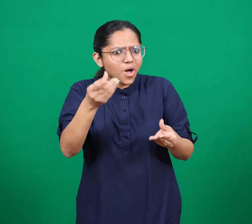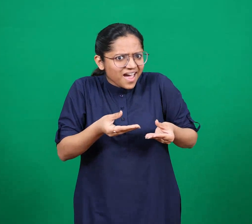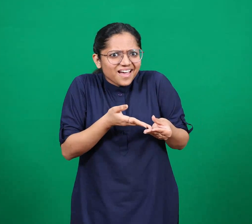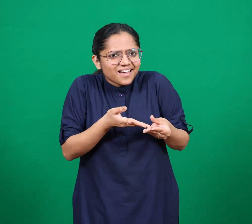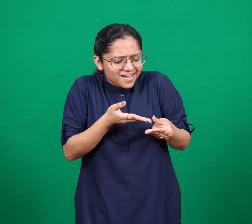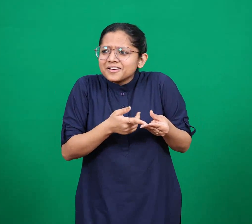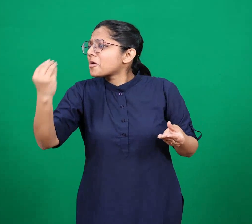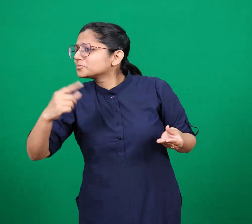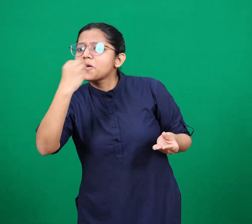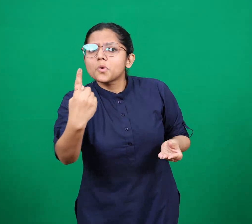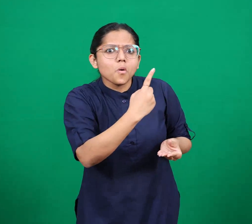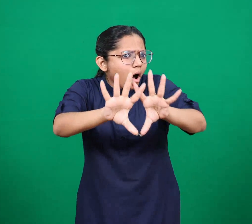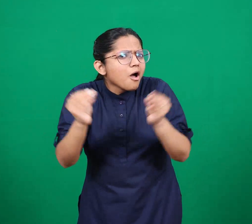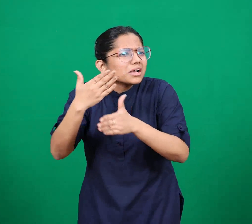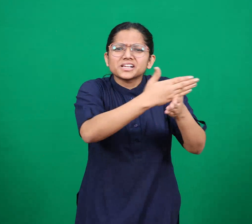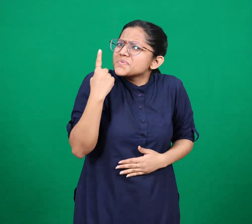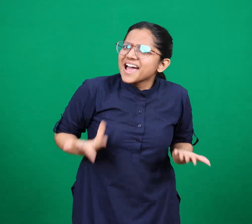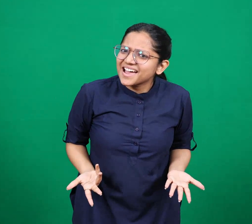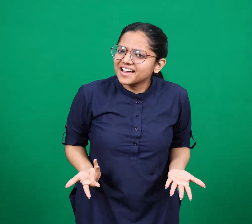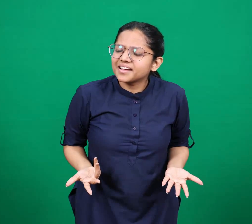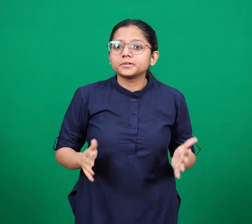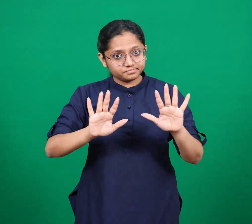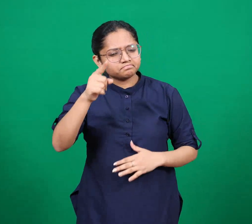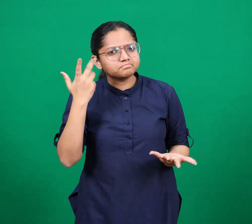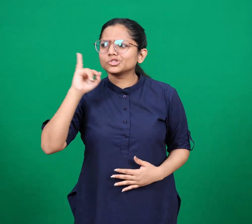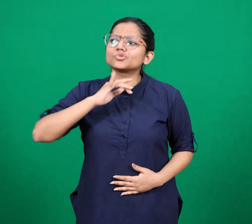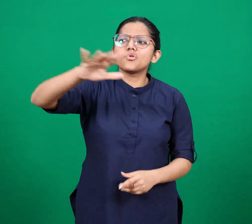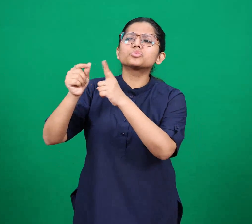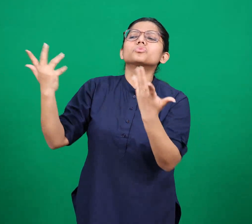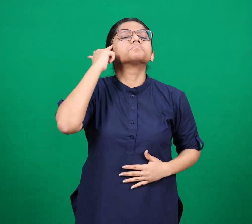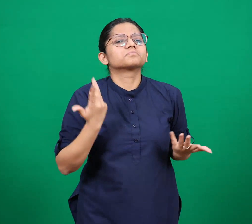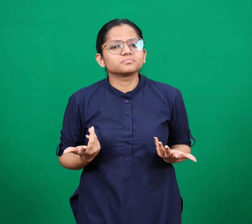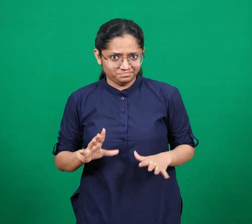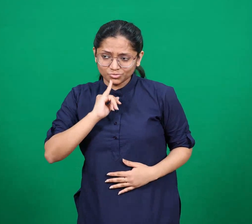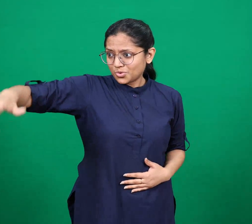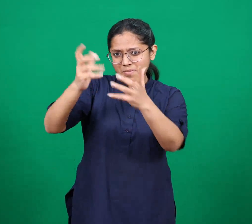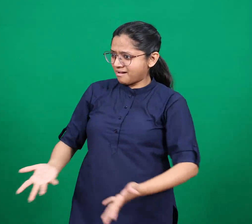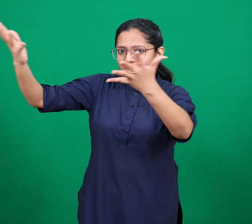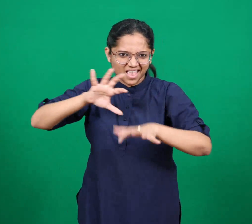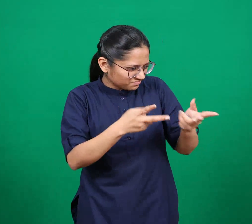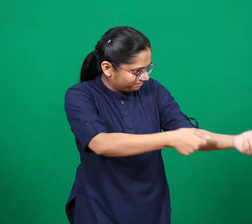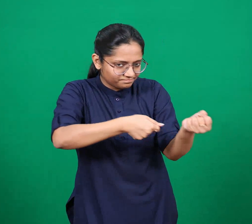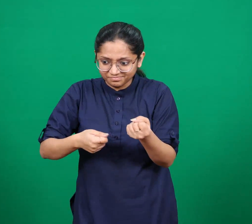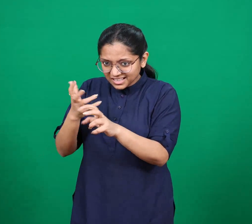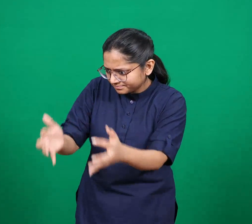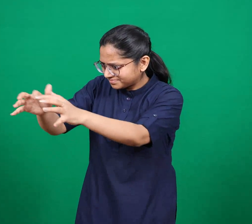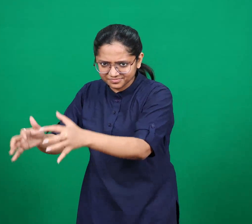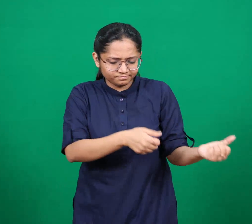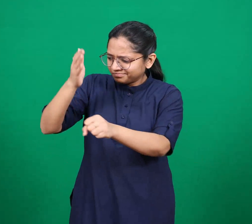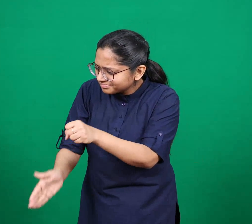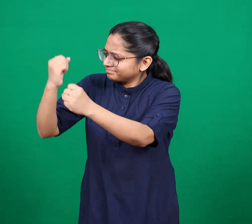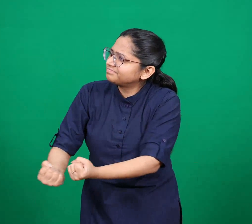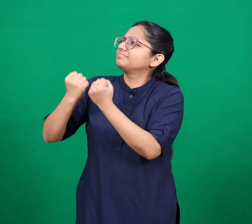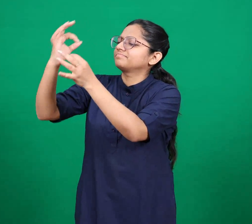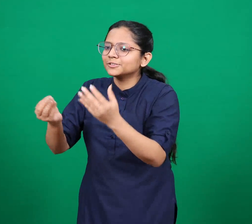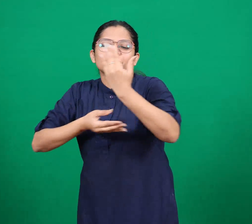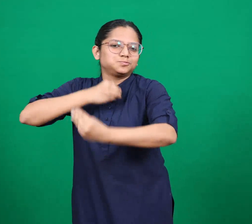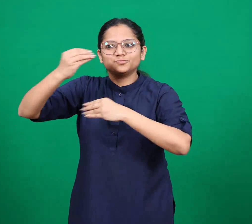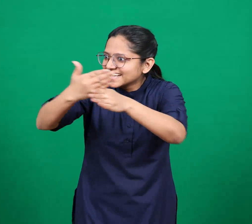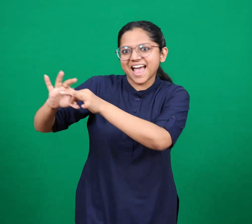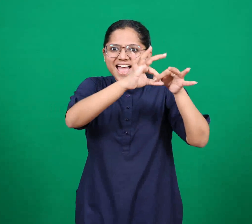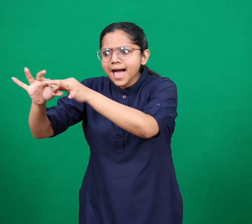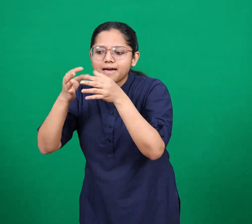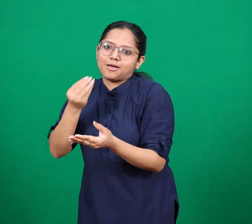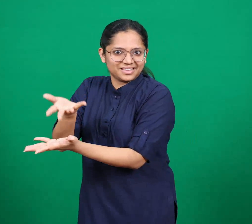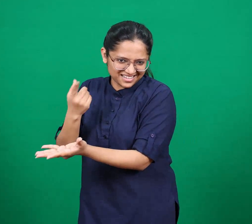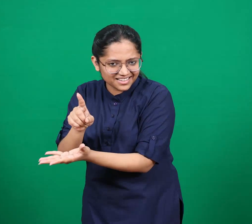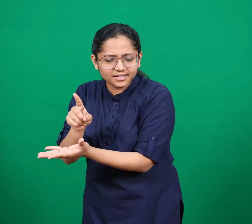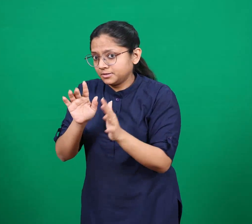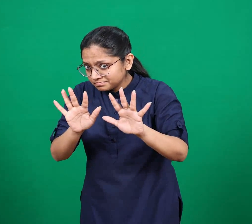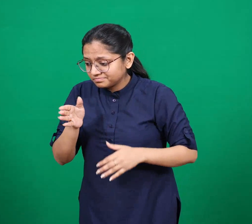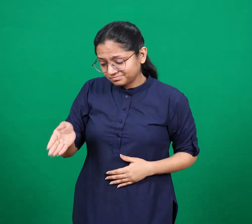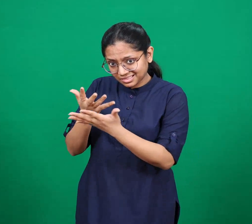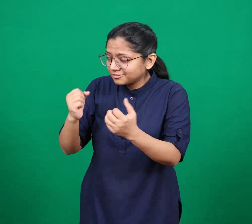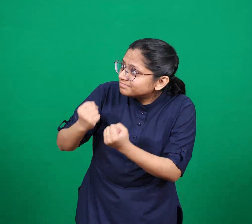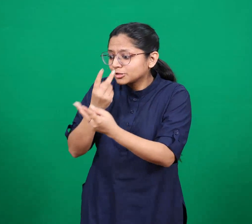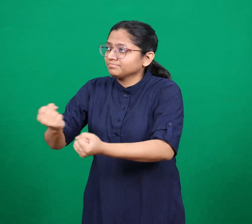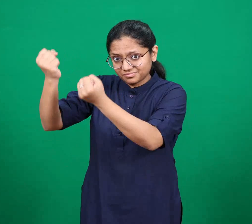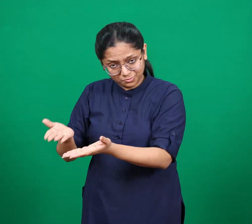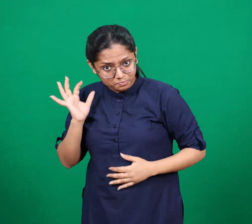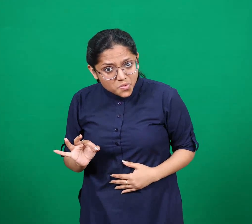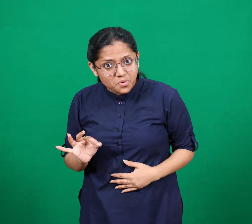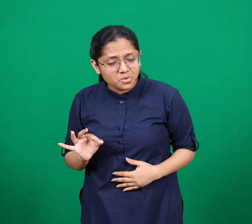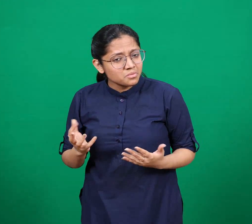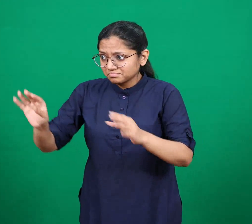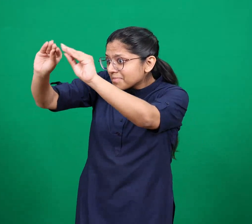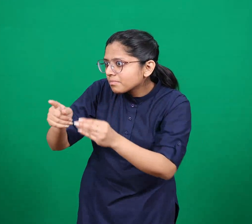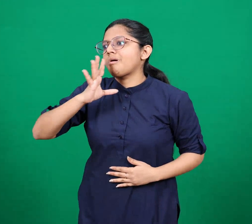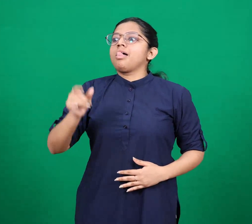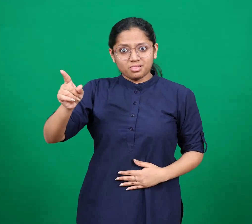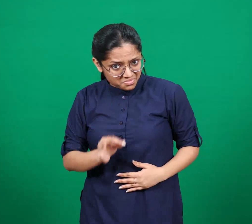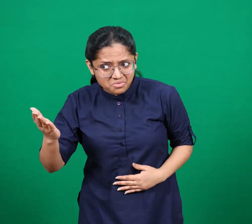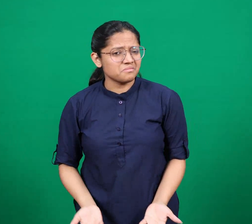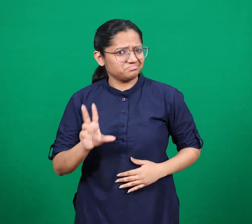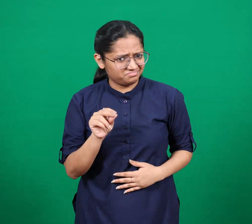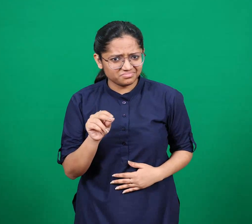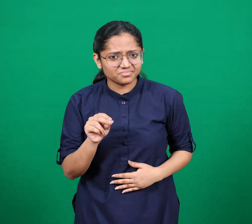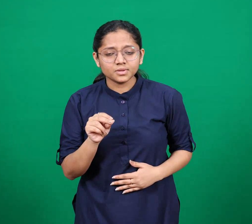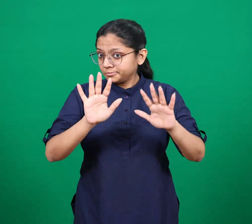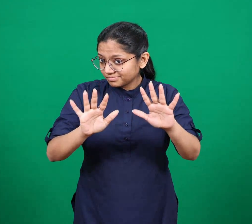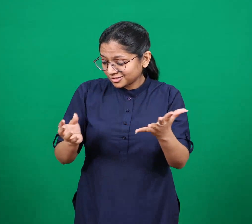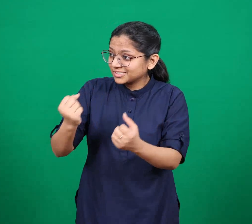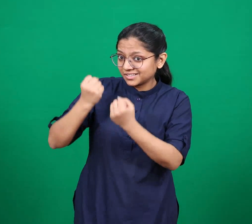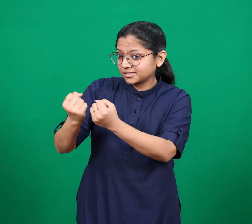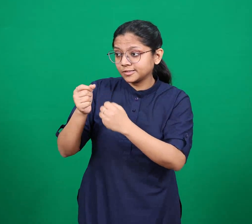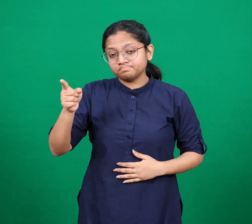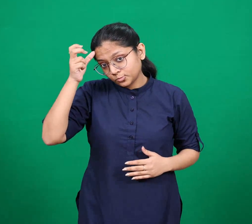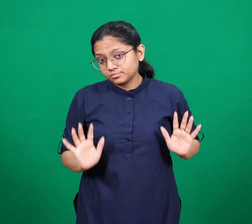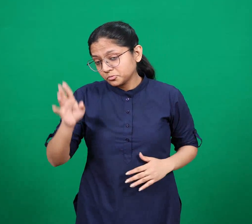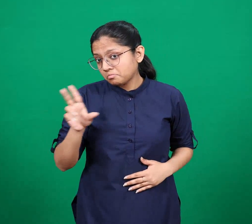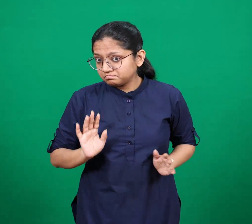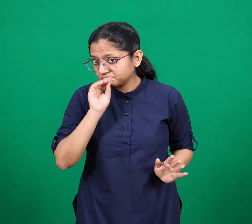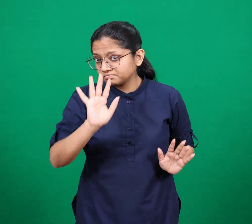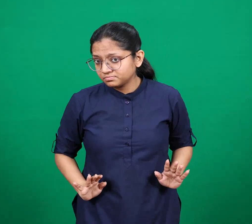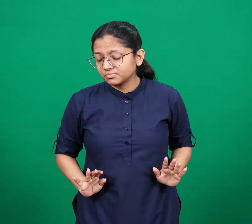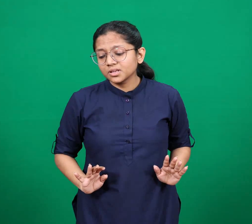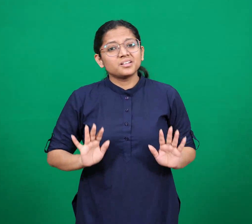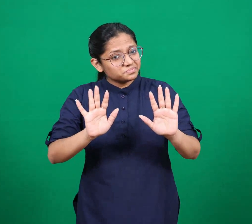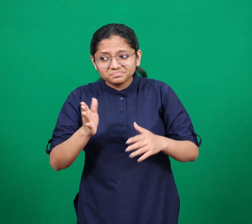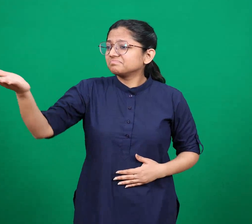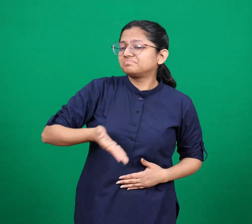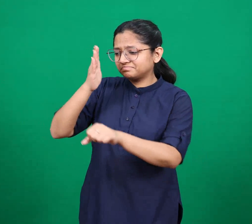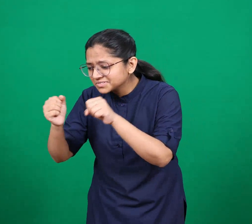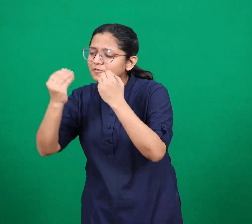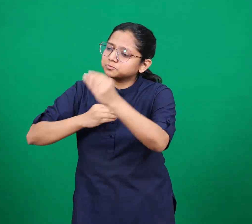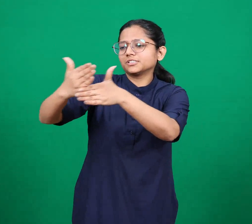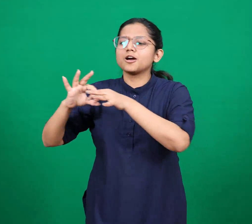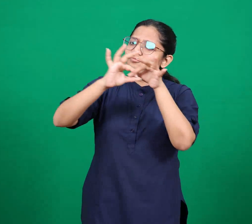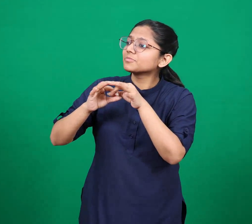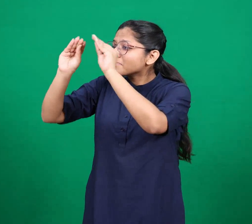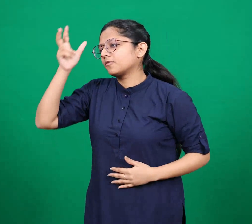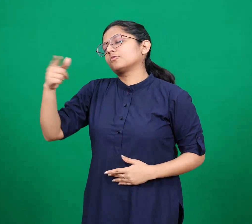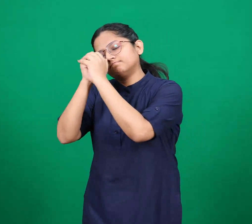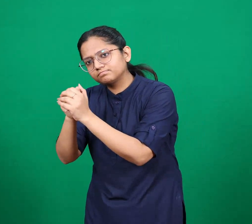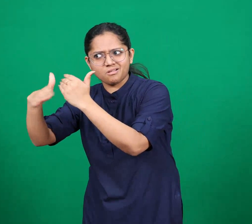Consider the people of Israel: Are not those who eat the sacrifices fellow partakers in the altar? Am I suggesting, then, that food sacrificed to an idol is anything, or that an idol is anything? No, but the sacrifices of pagans are offered to demons, not to God.